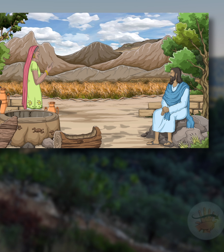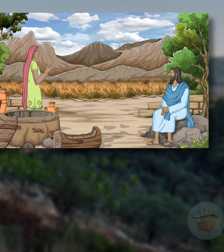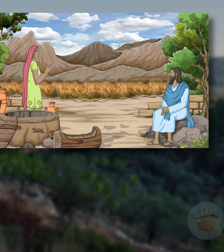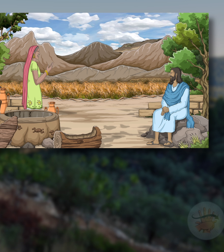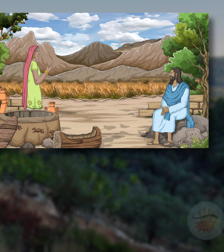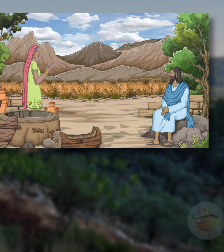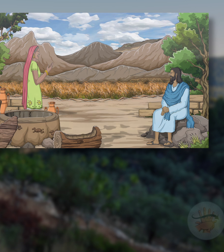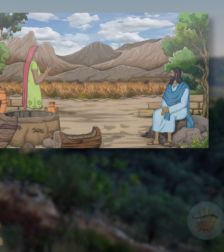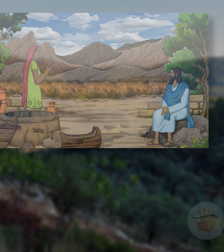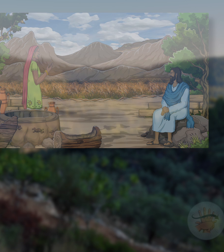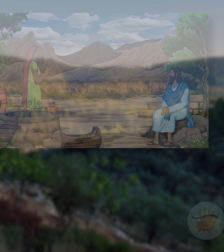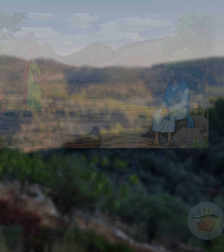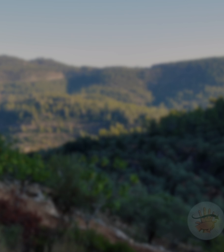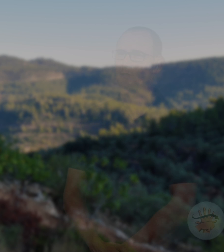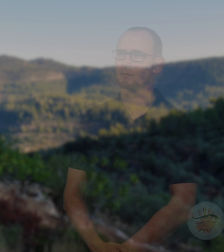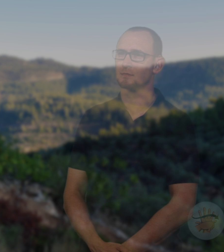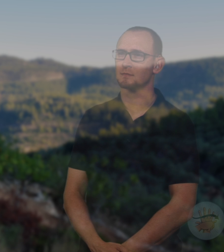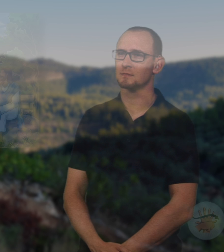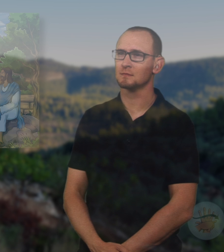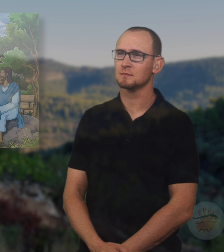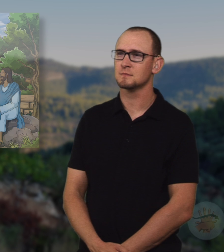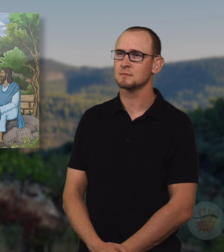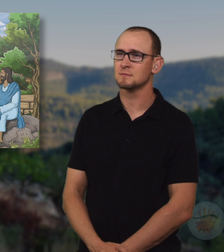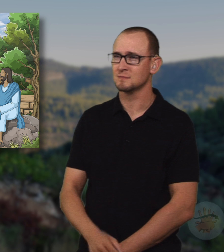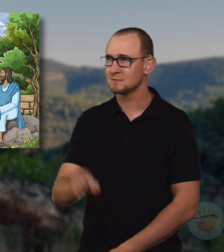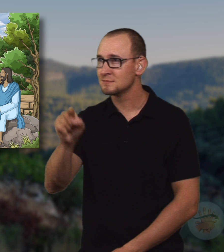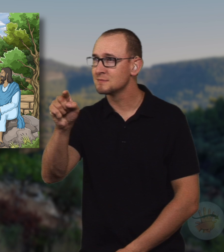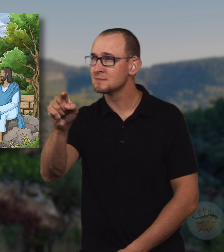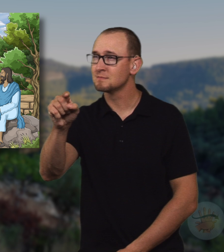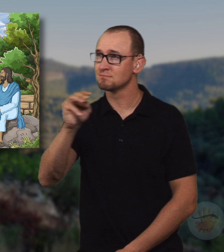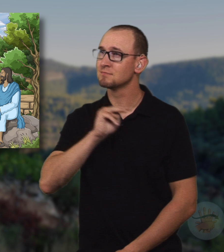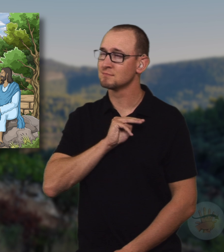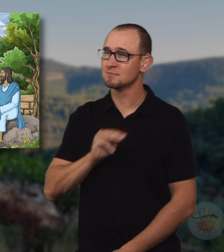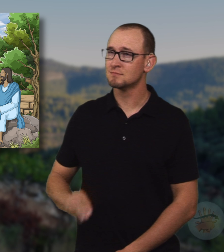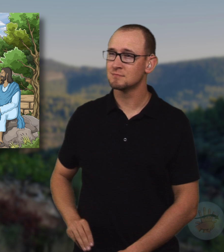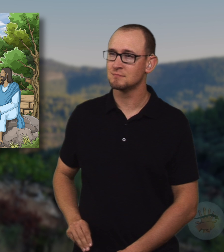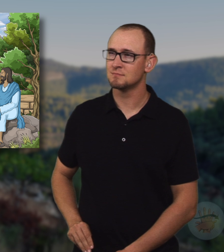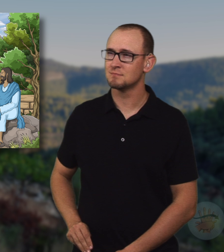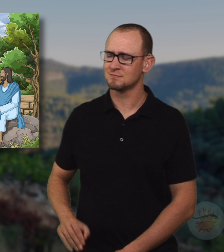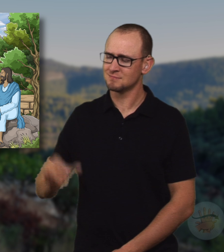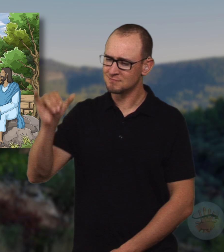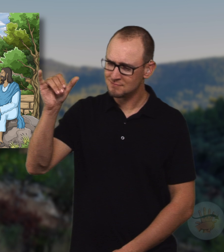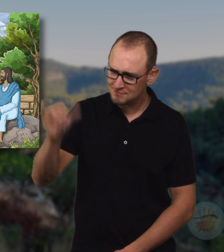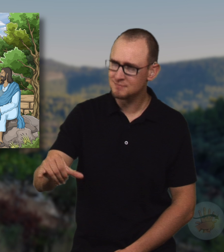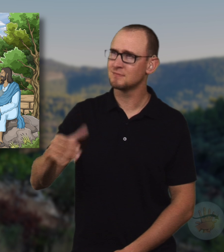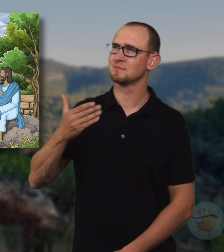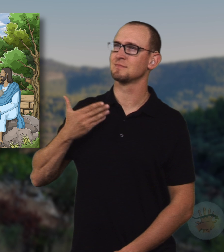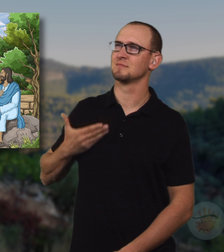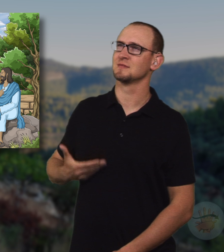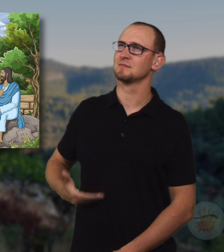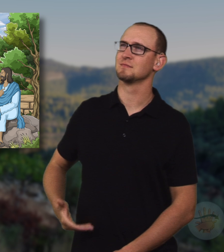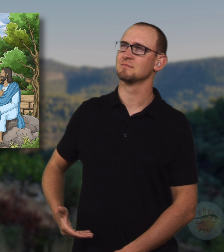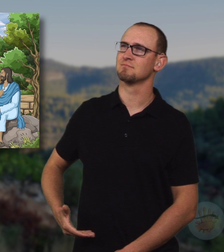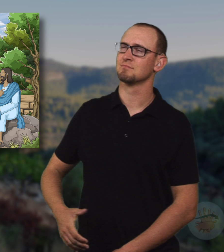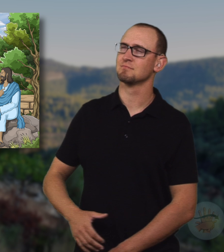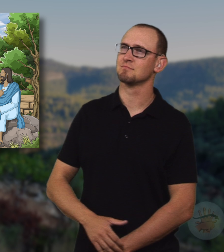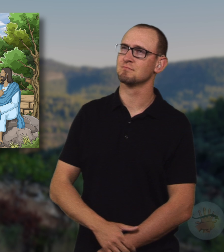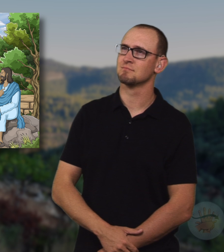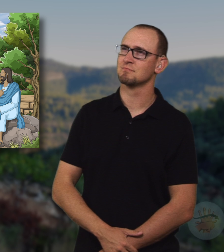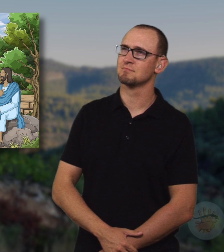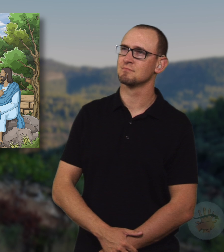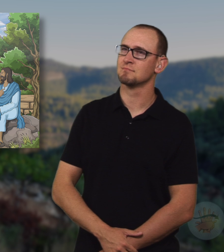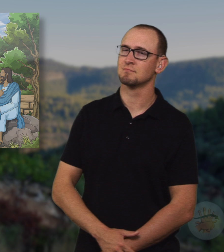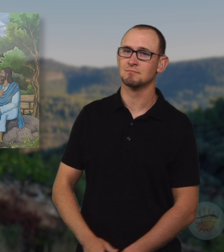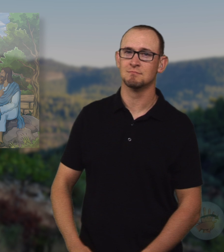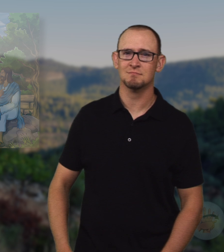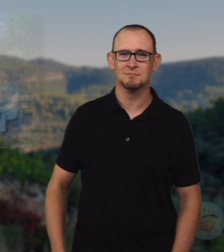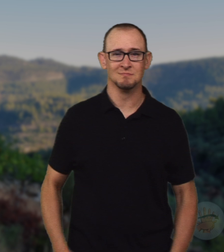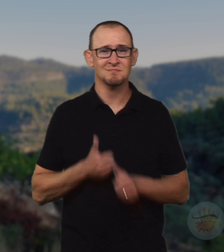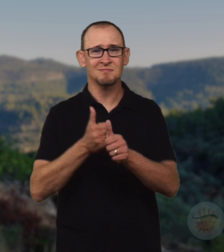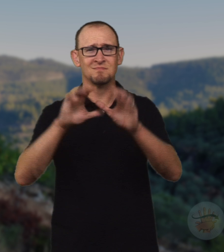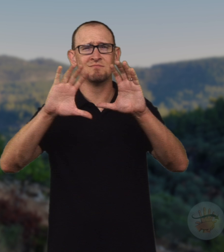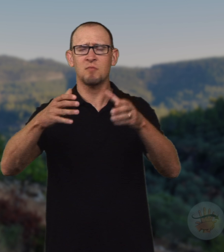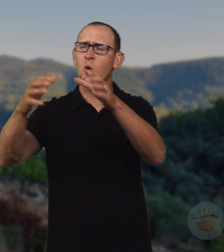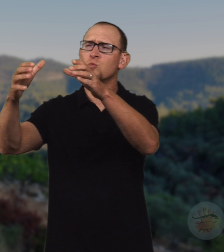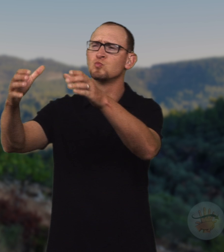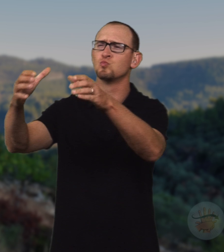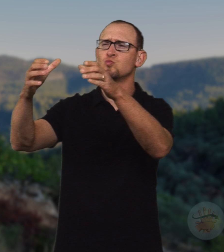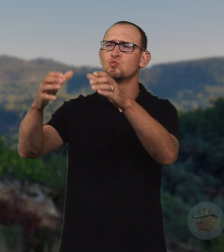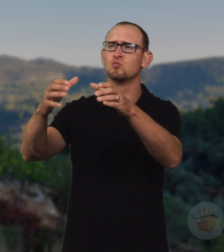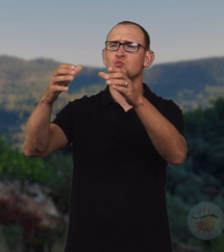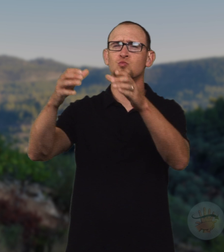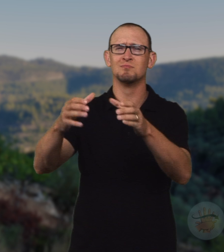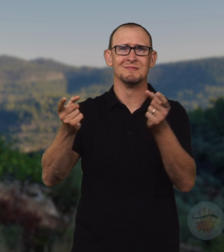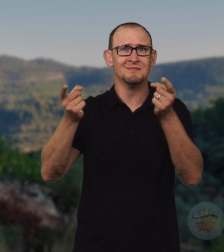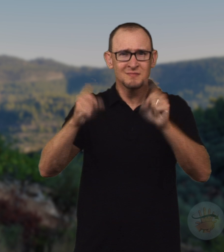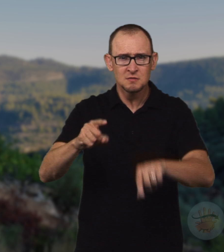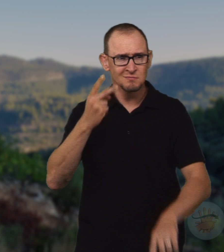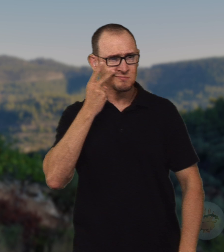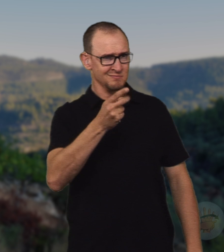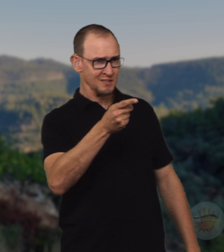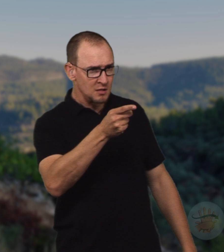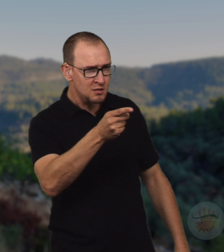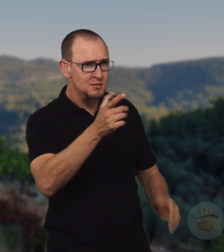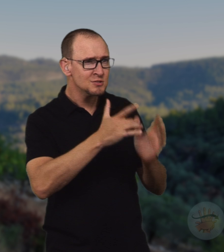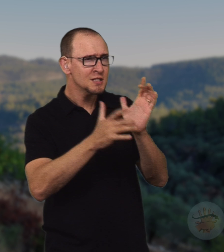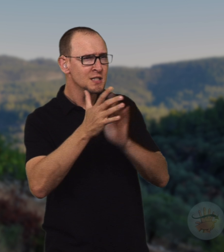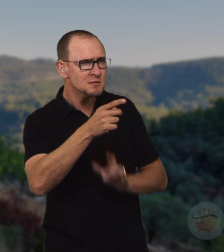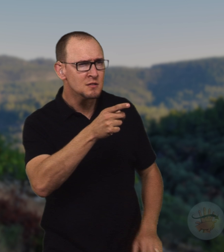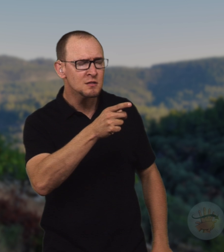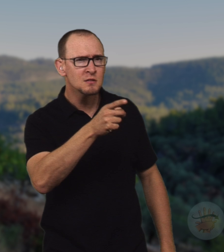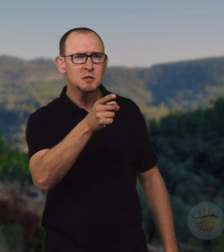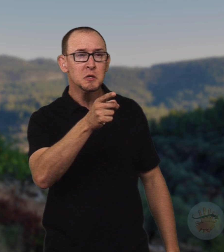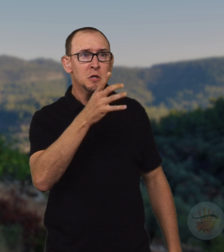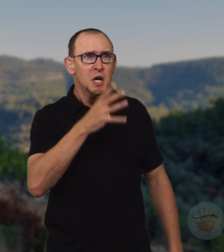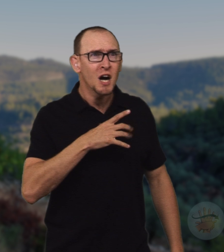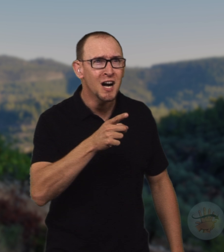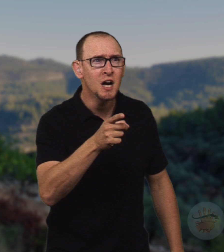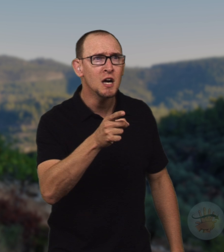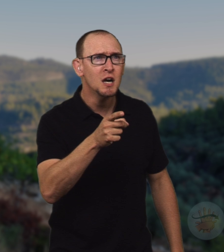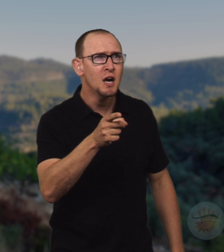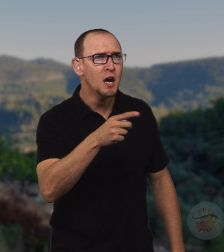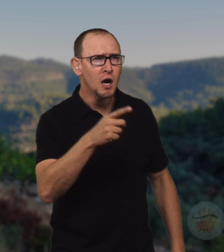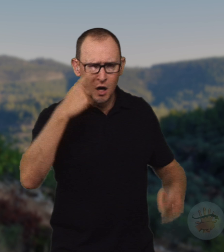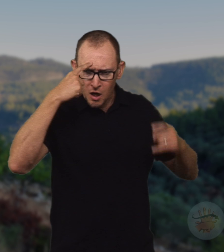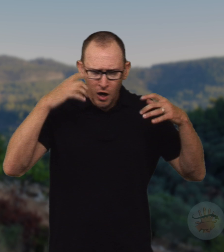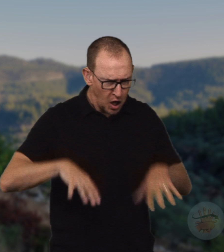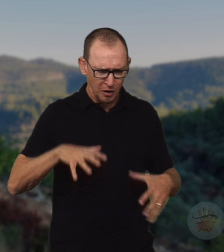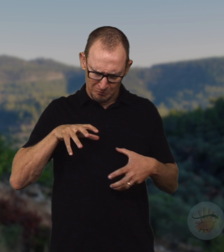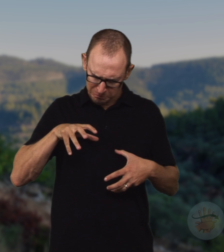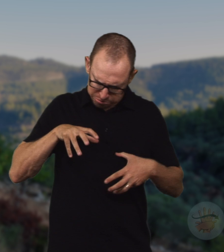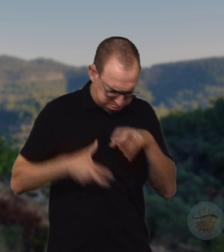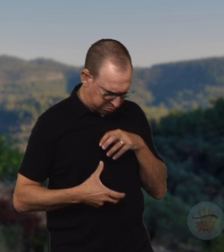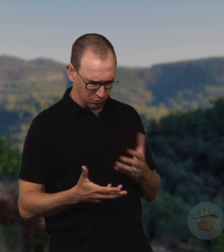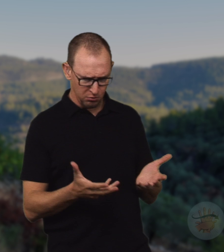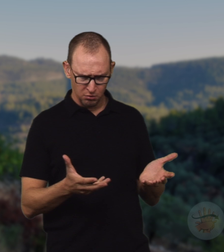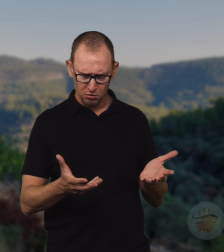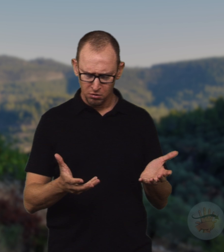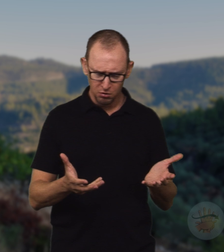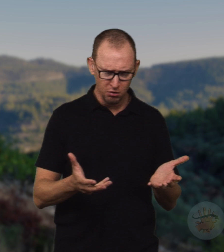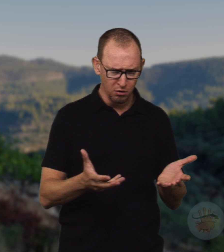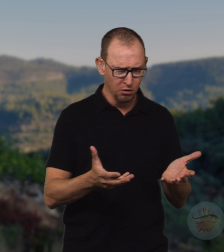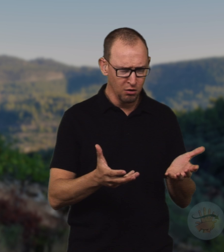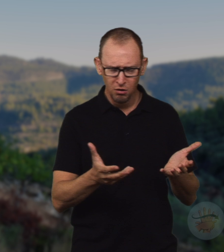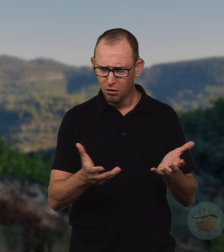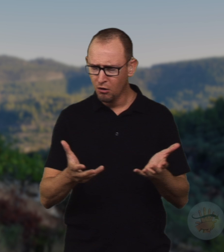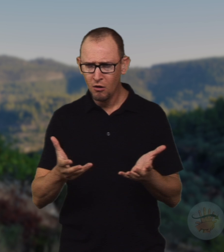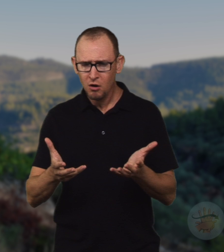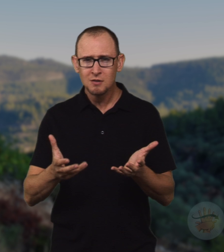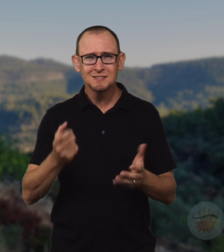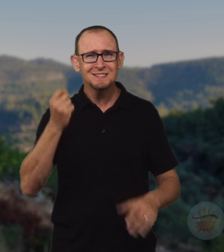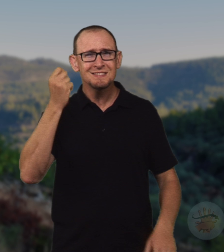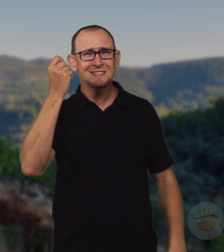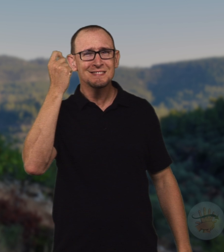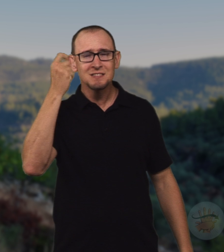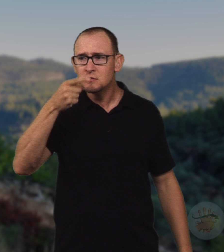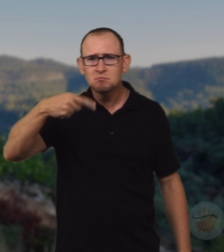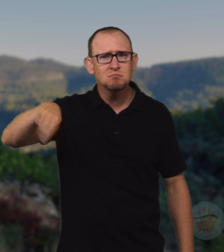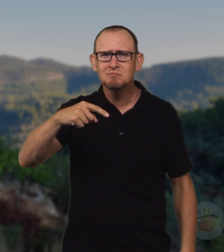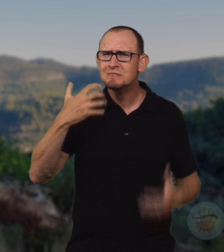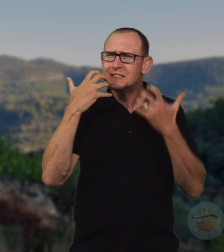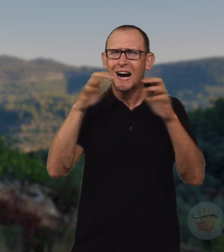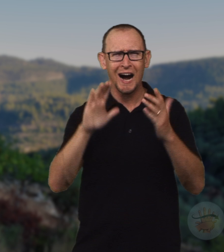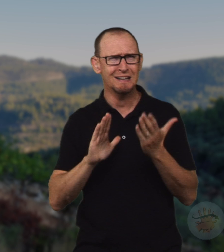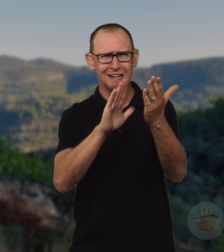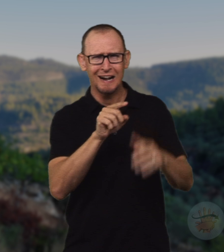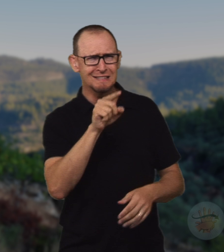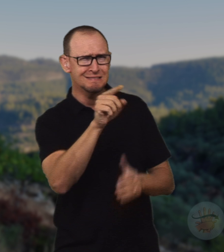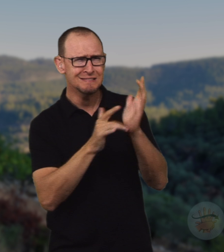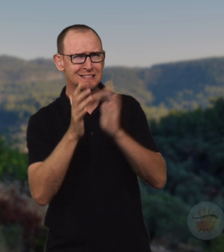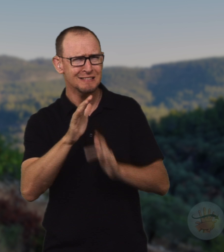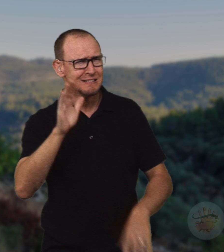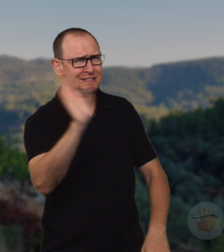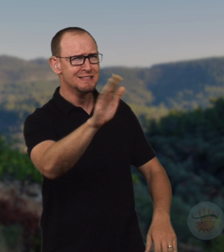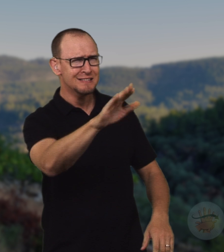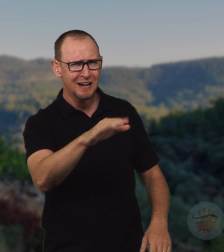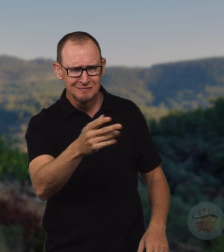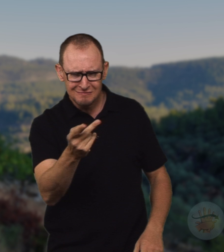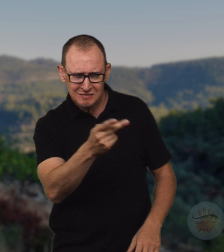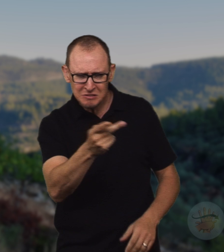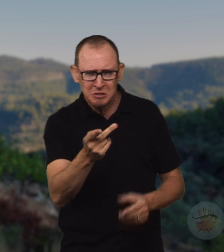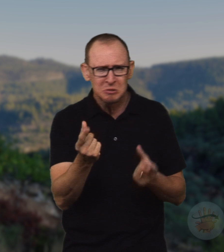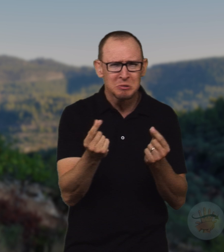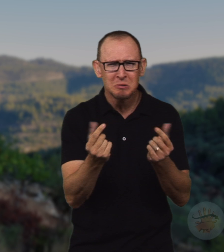Jesus answered, “I who speak to you am He.” Just then His disciples returned and were surprised that He was speaking with a woman.